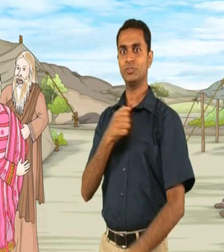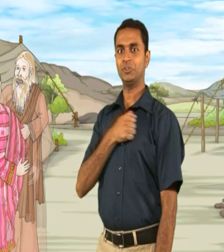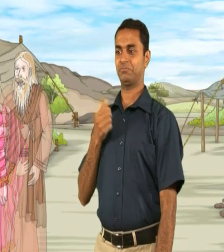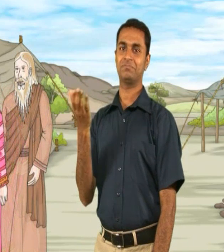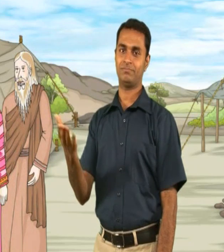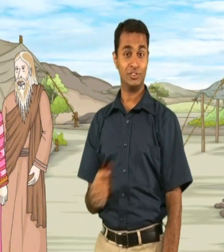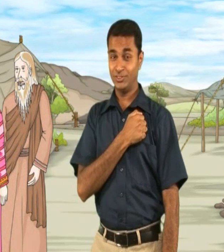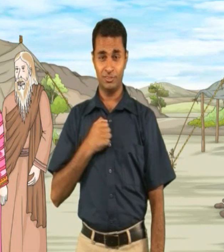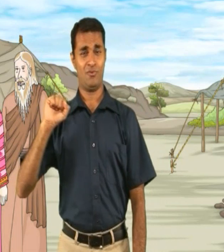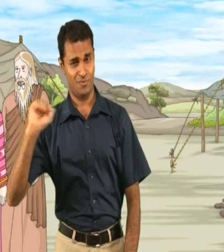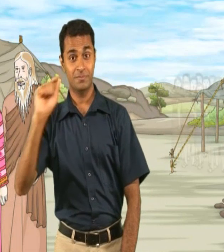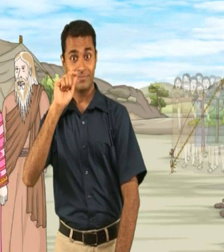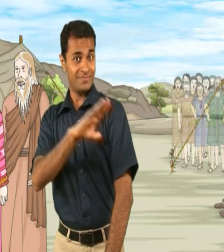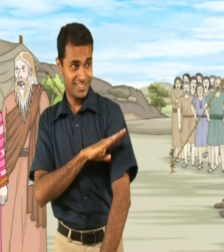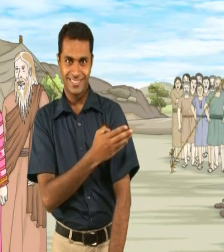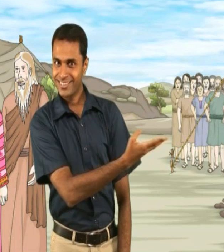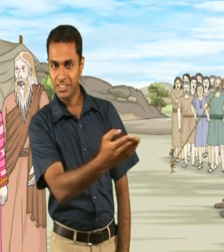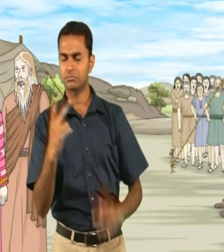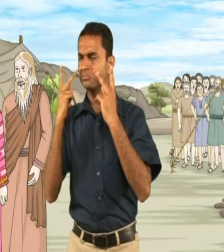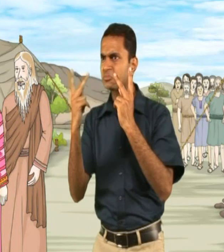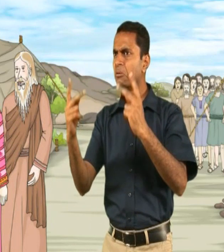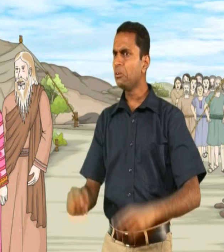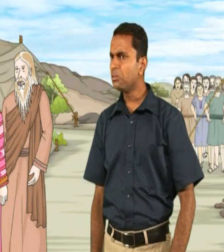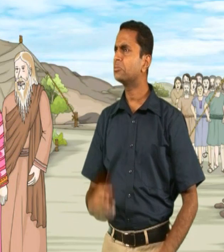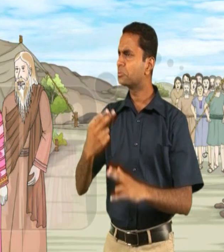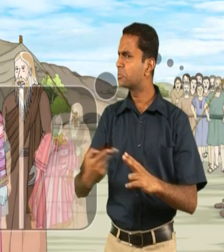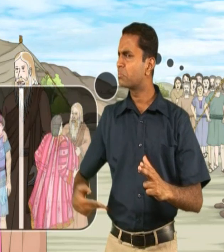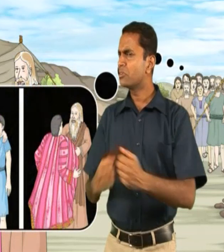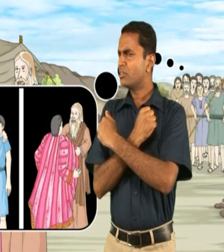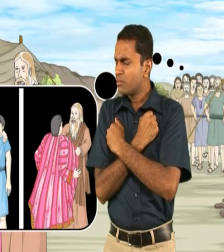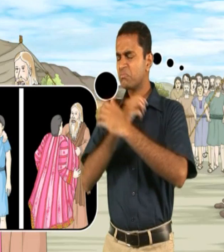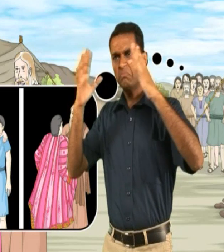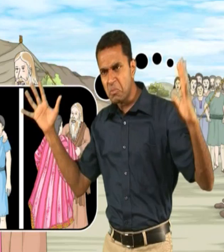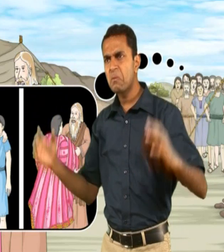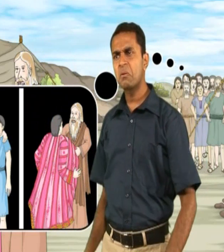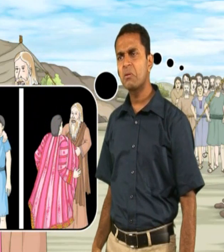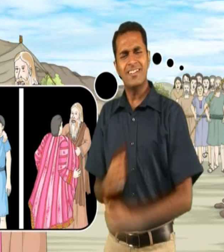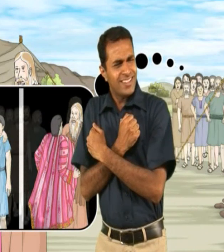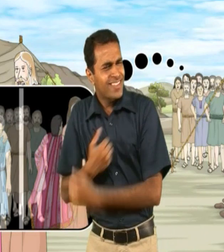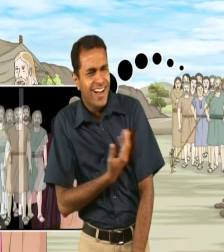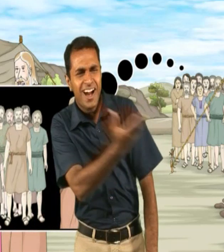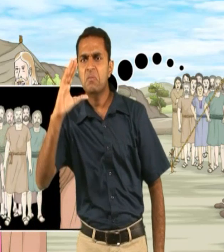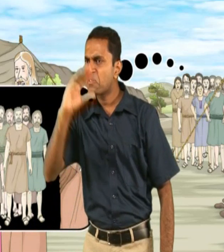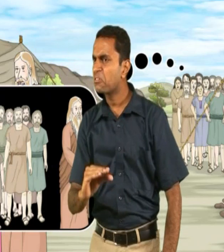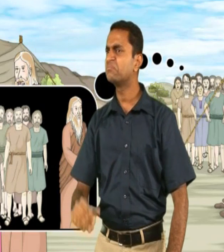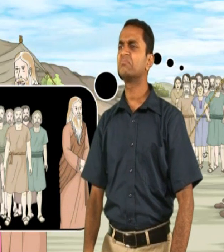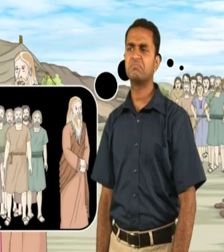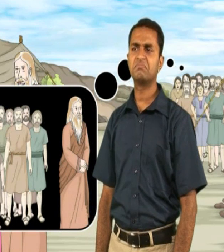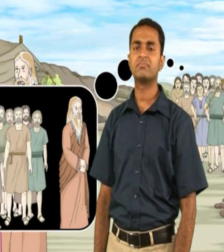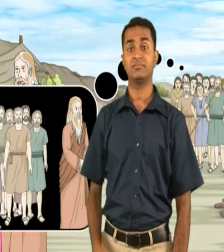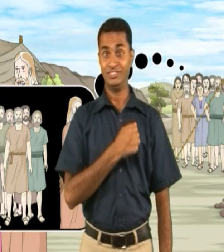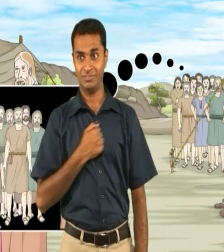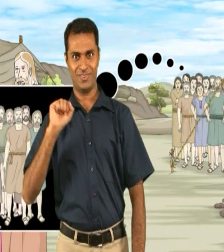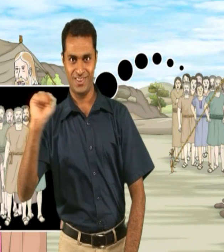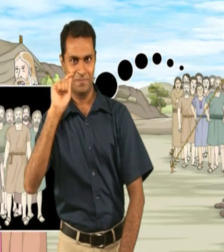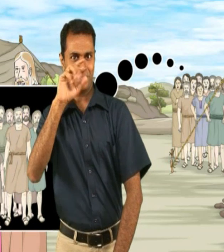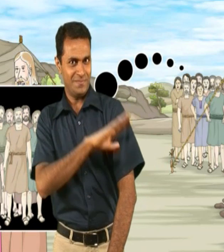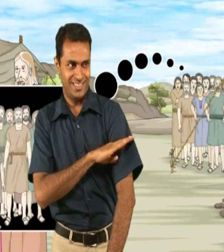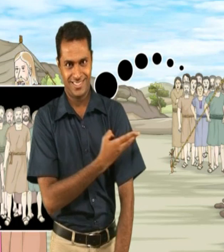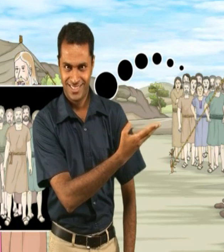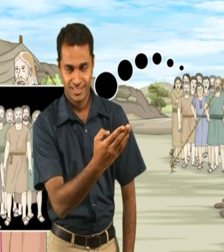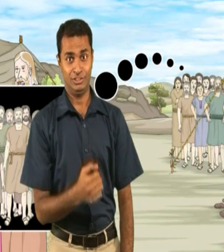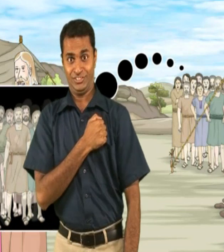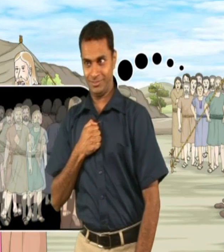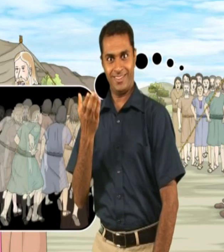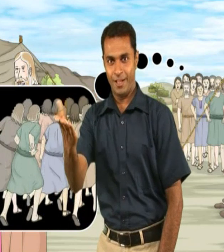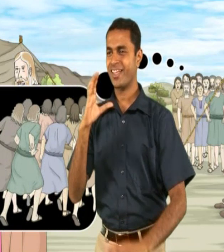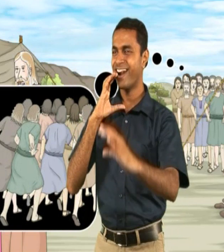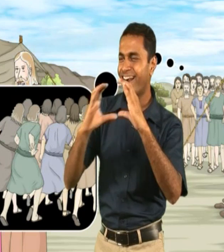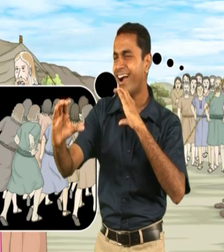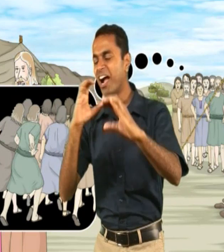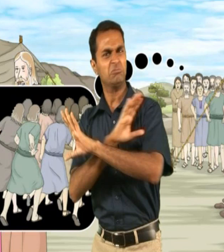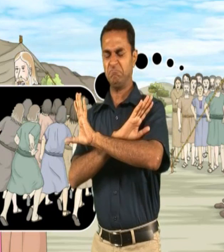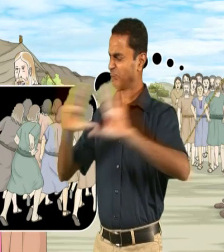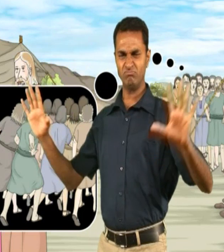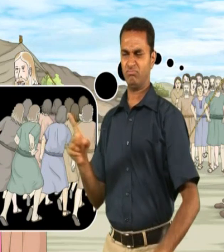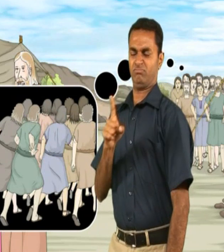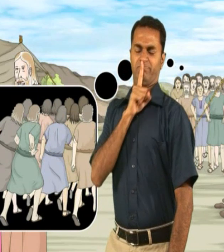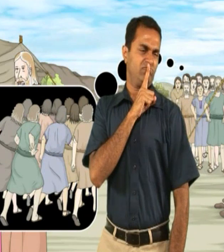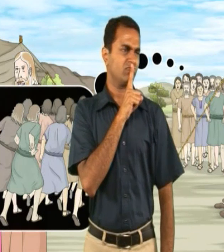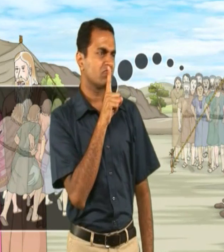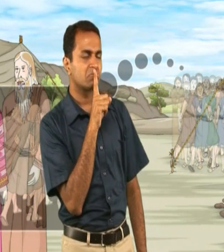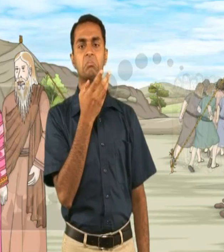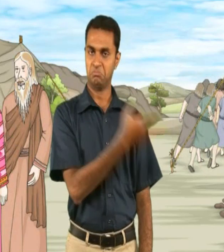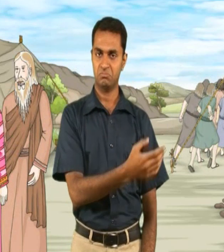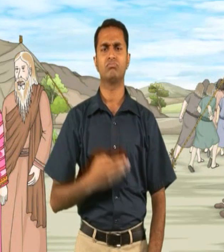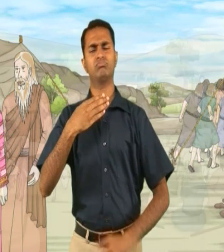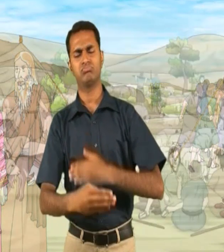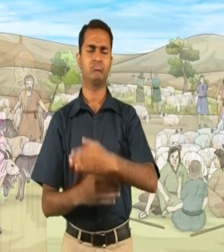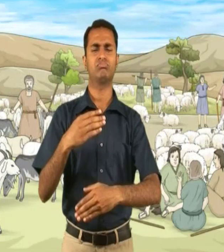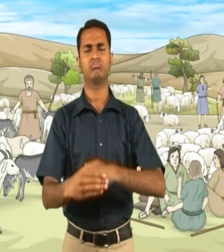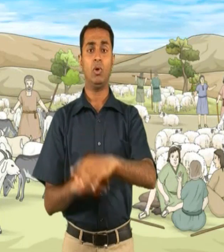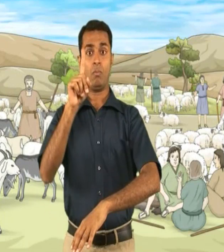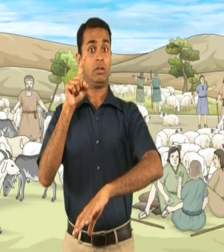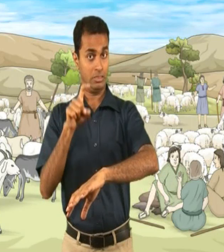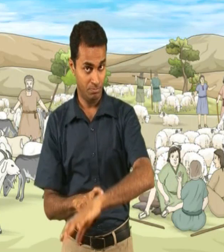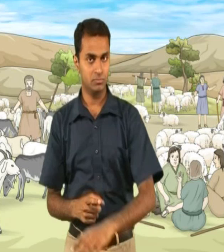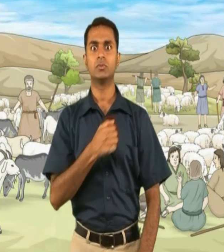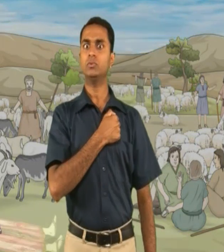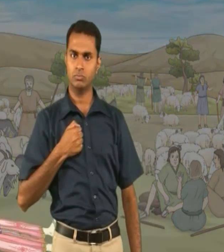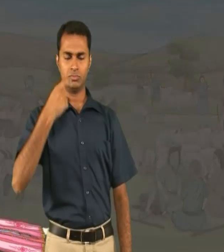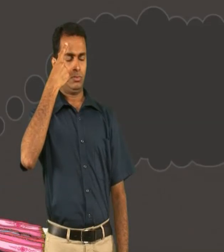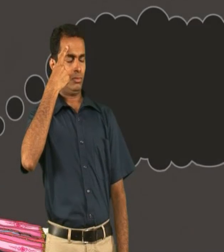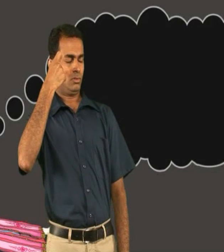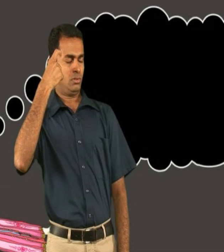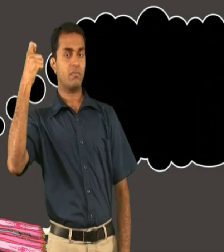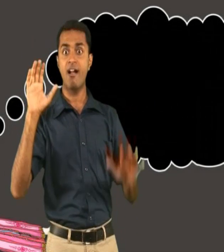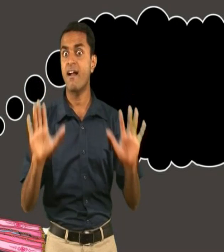When Joseph’s brothers saw that their father loved him more than any of them, they hated him and could not speak a kind word to him.